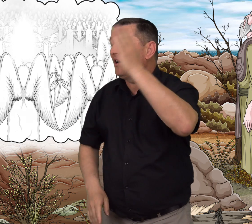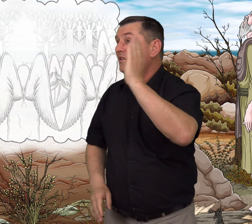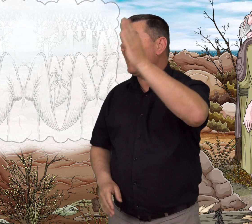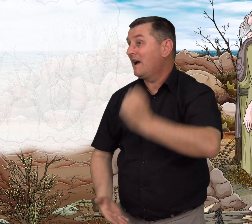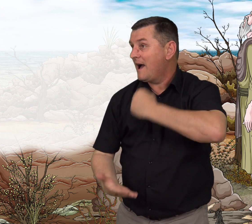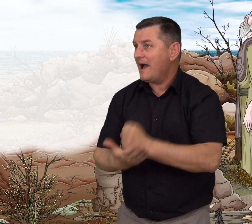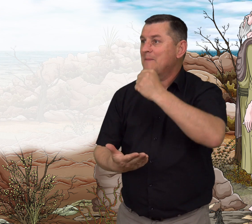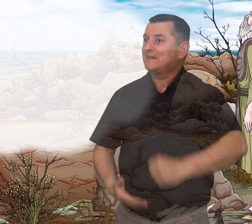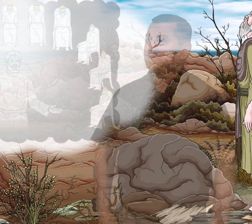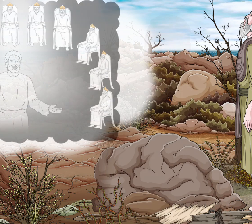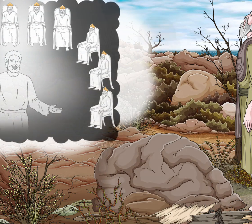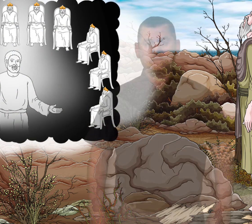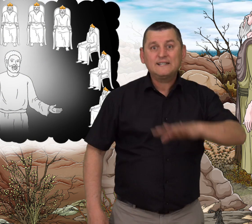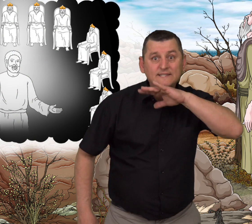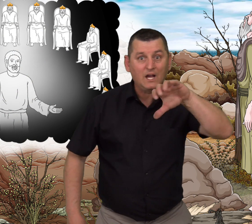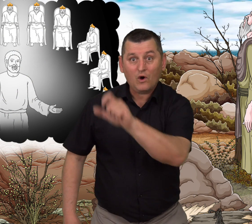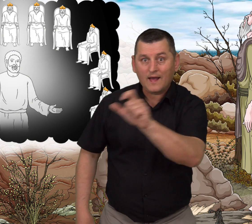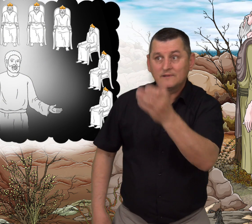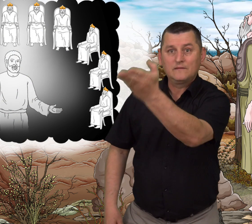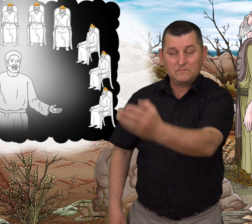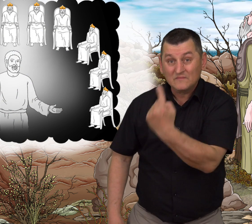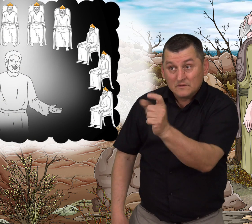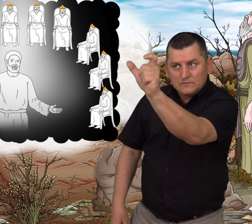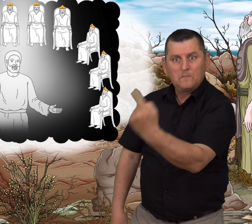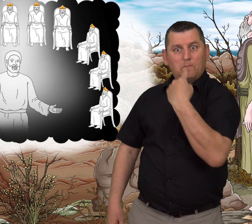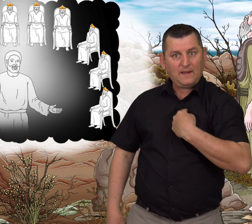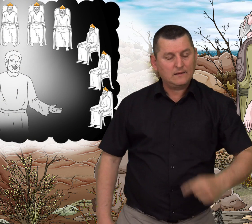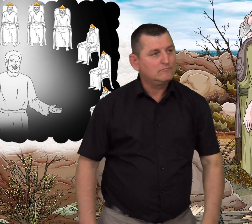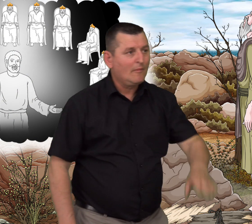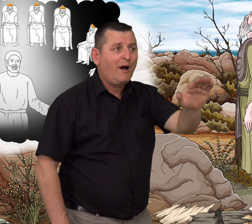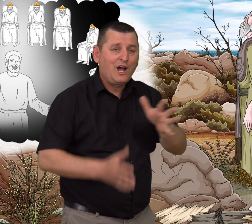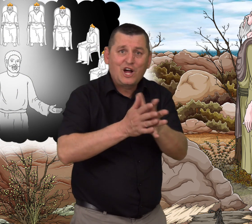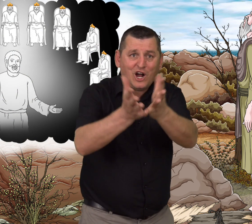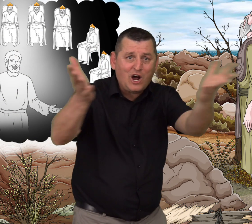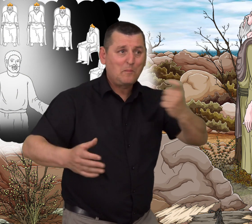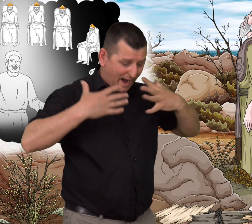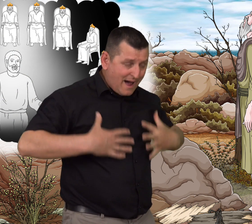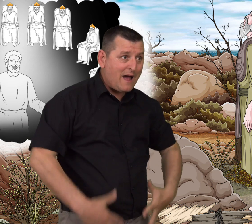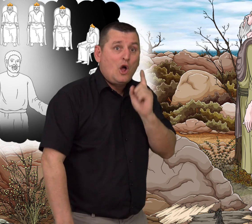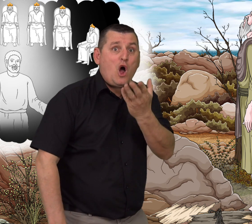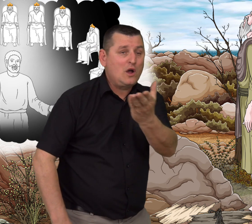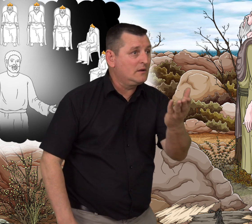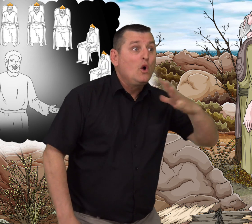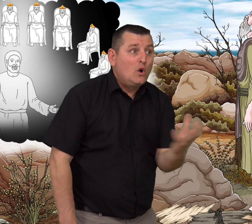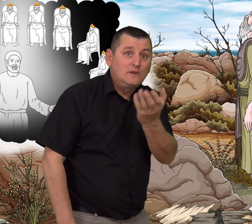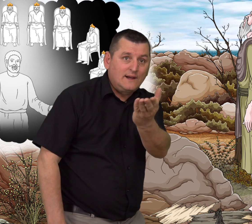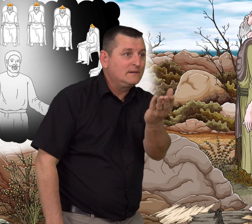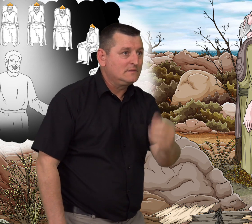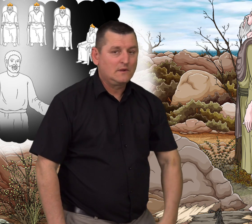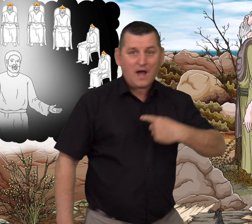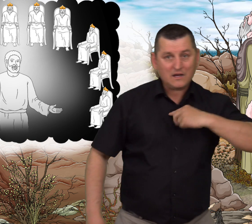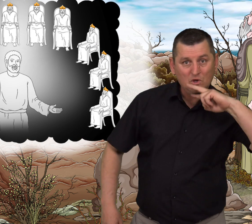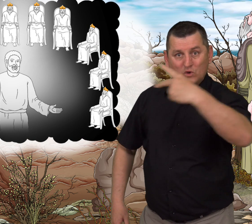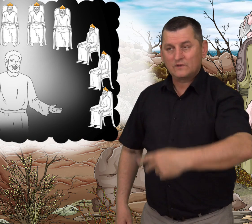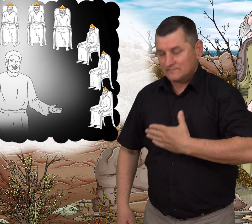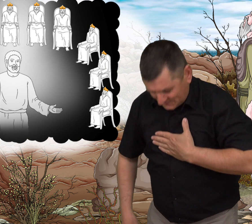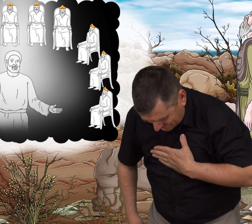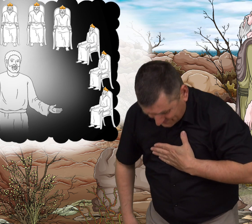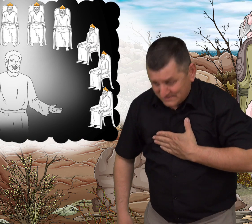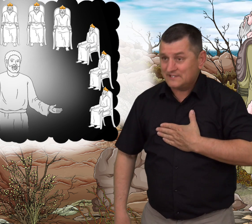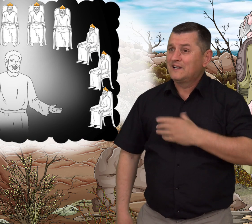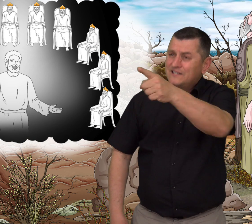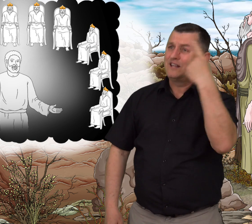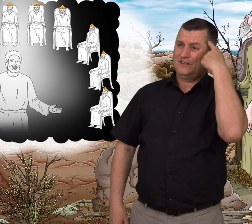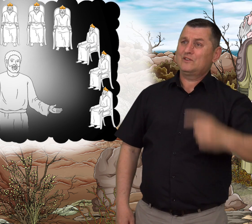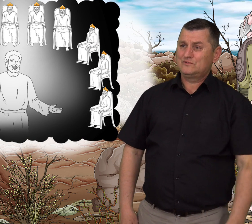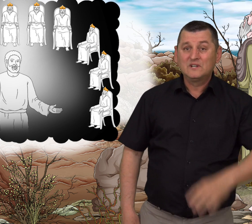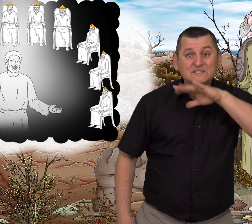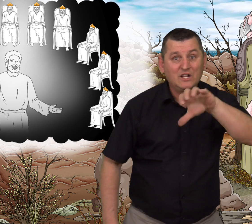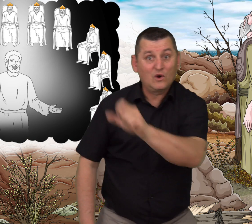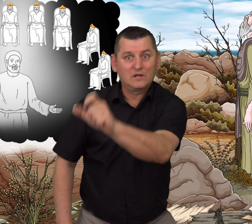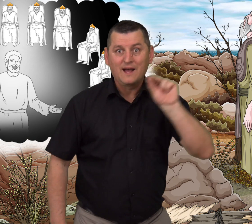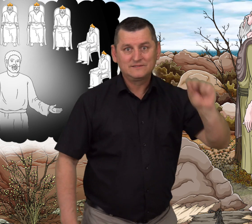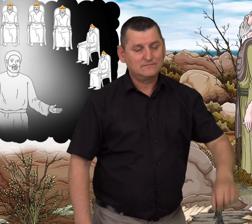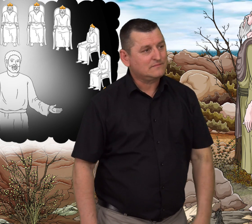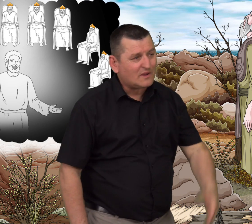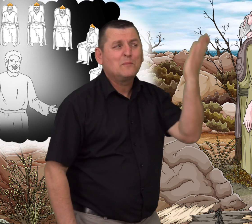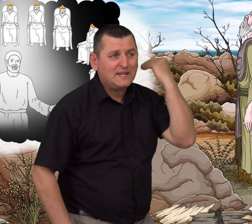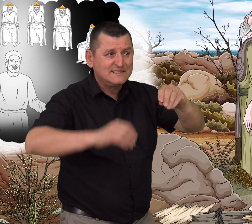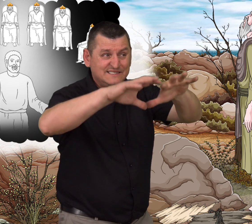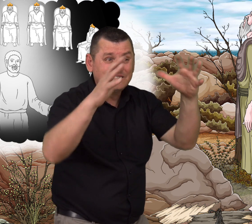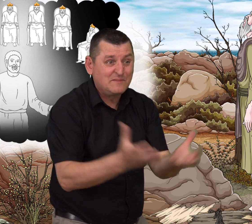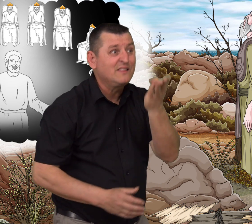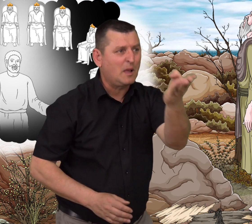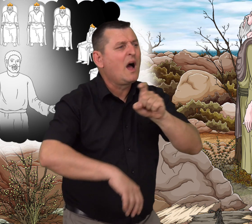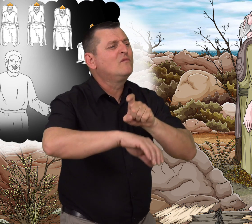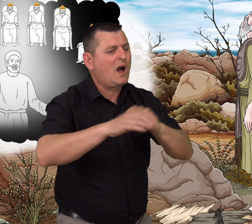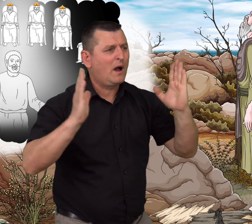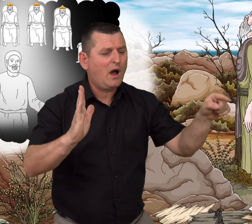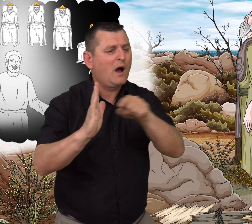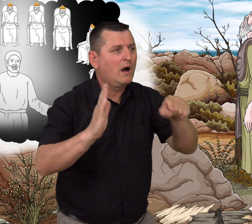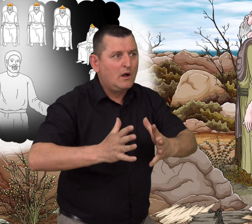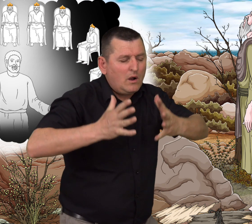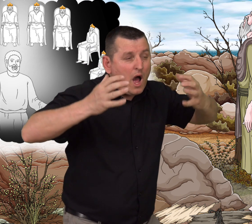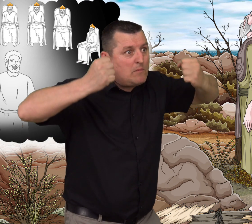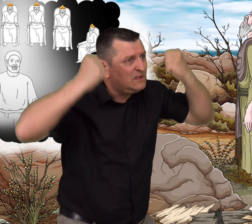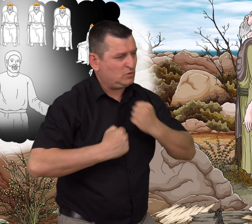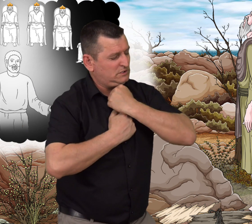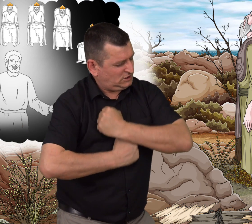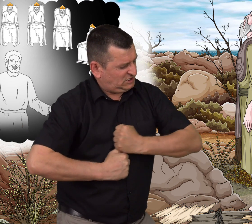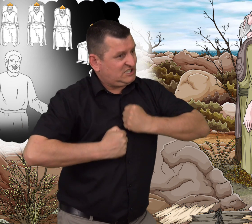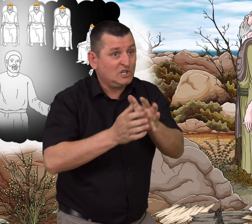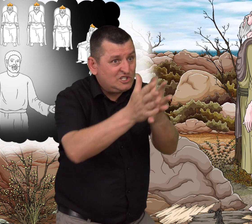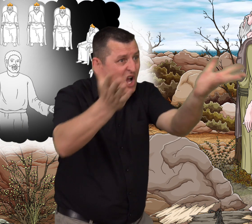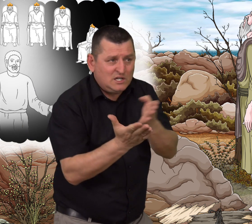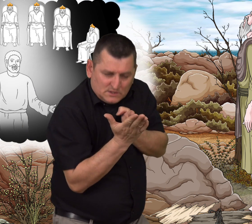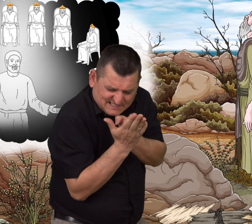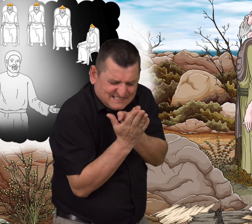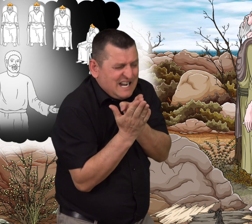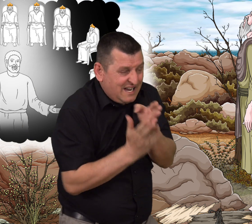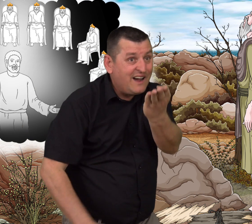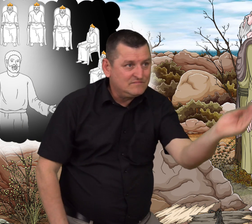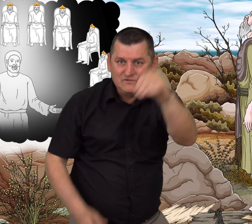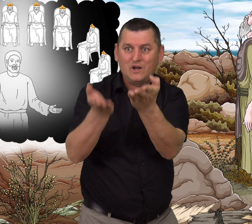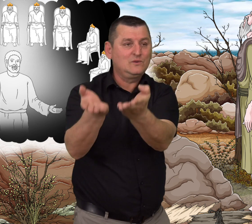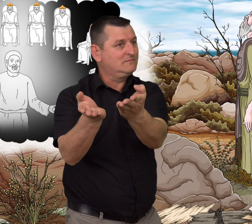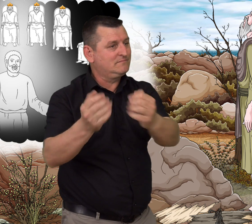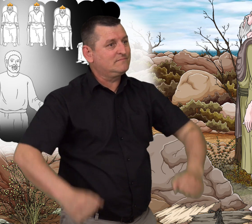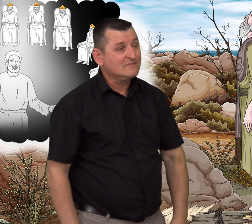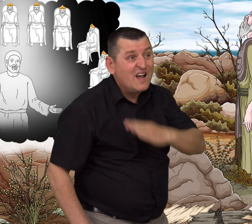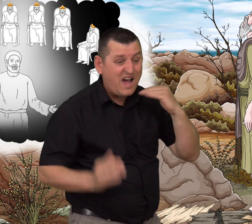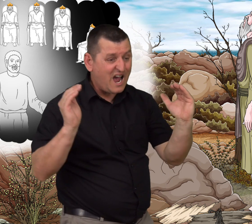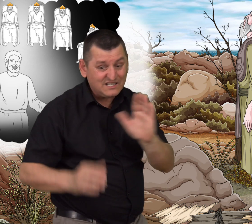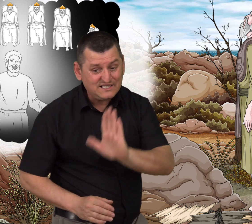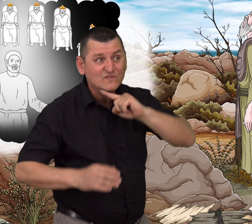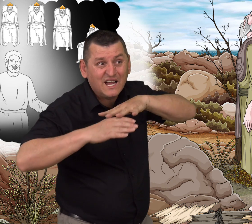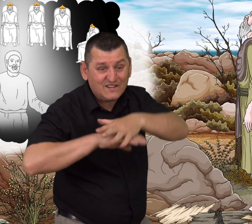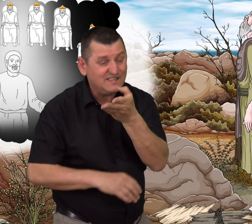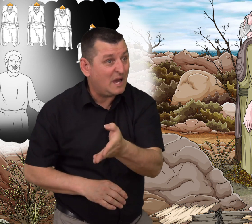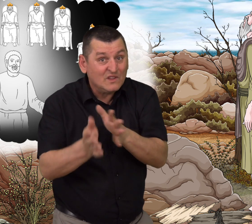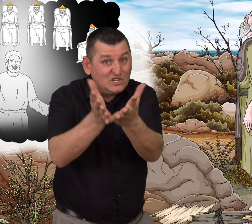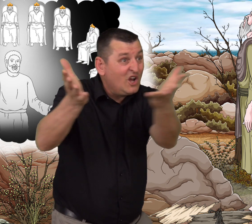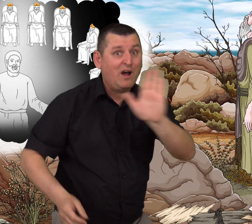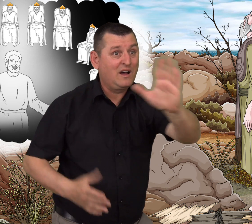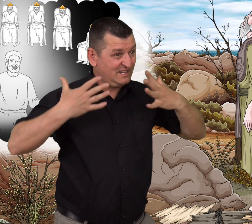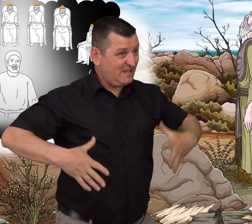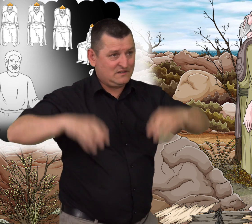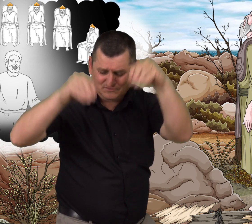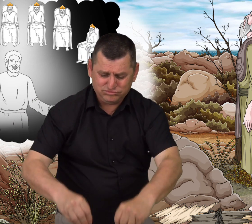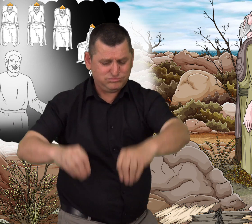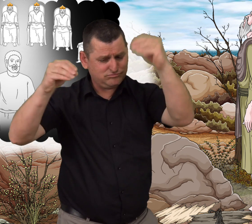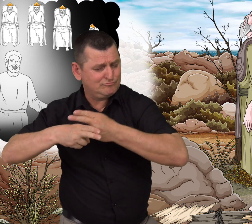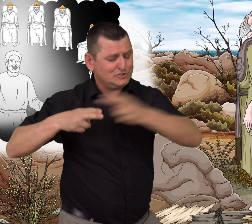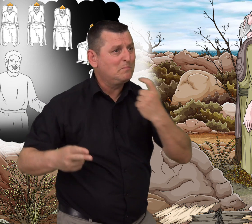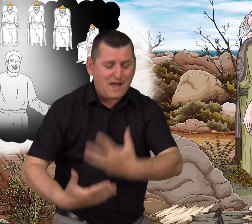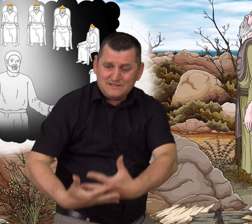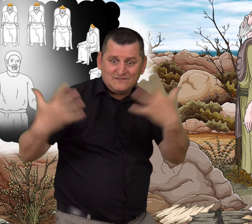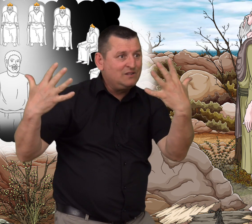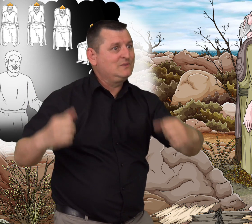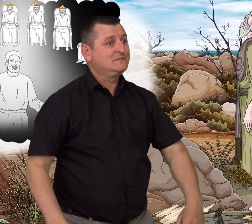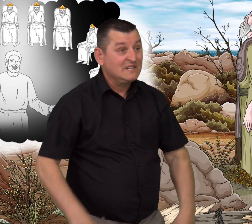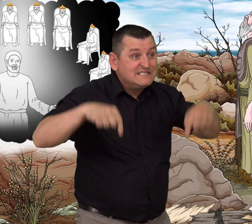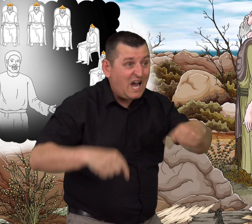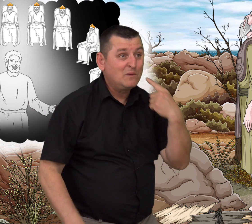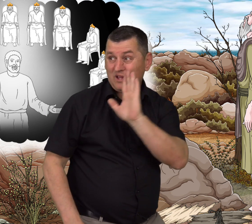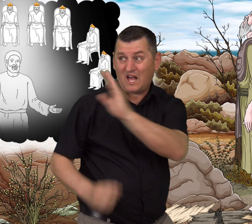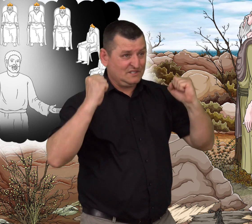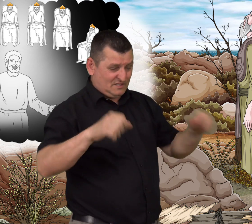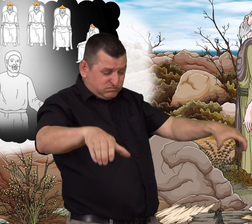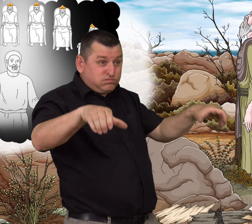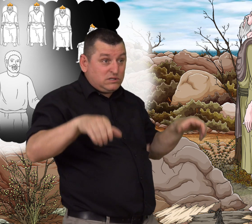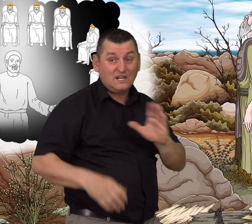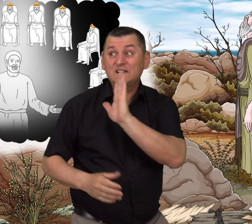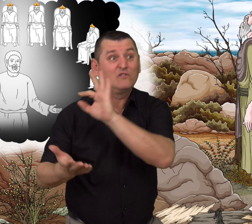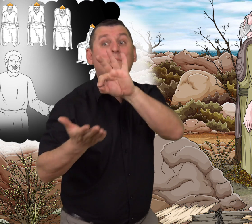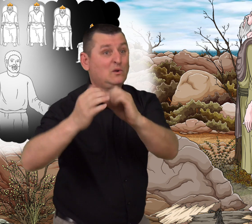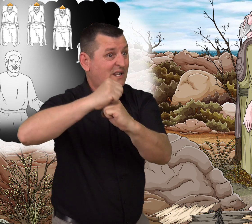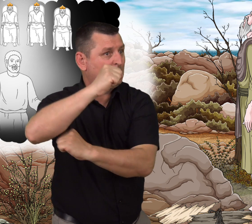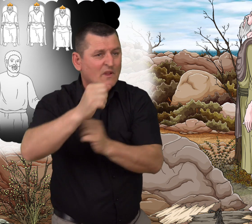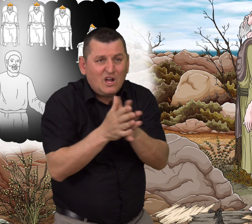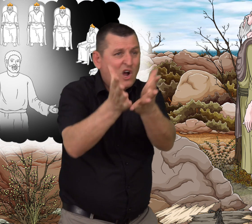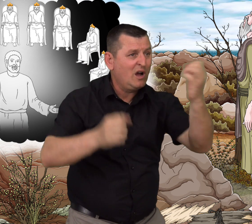Then one of the elders addressed me: “These in white robes,” he asked, “who are they, and where have they come from?” “Sir,” I answered, “you know.” So he replied, “These are the ones who have come out of the great tribulation; they have washed their robes and made them white in the blood of the Lamb.